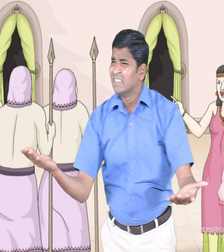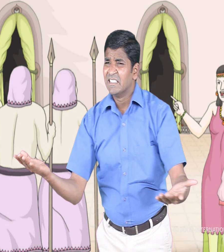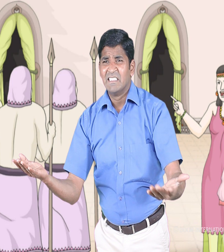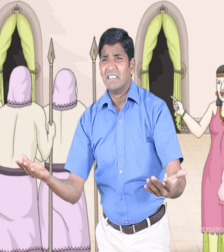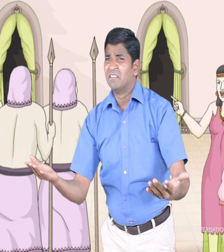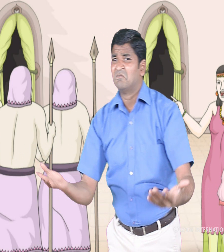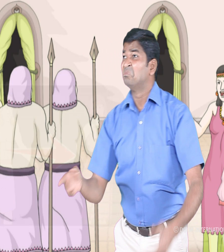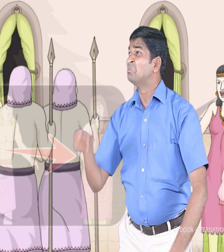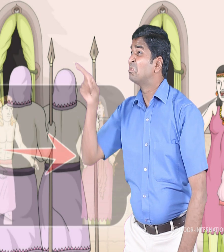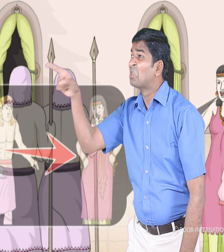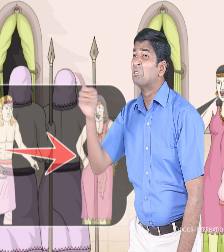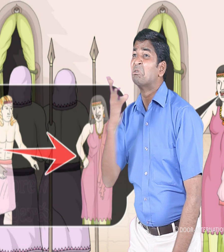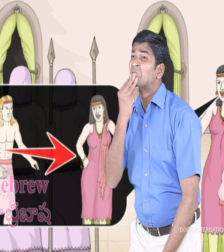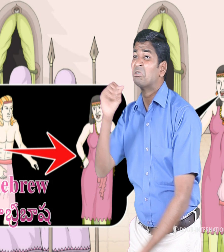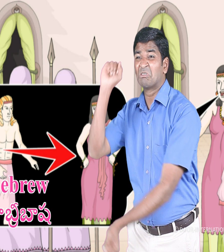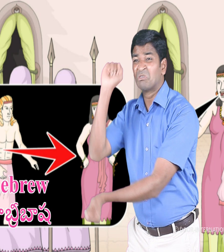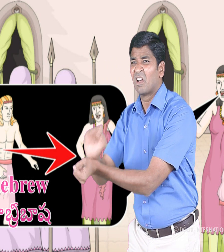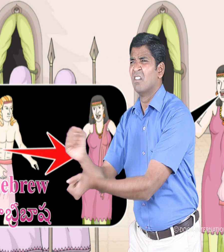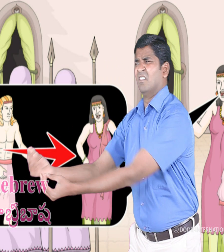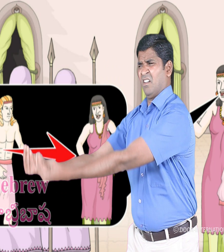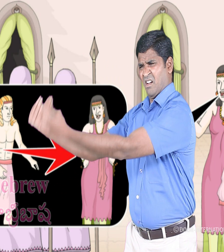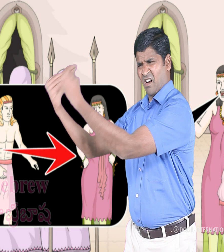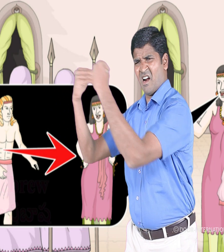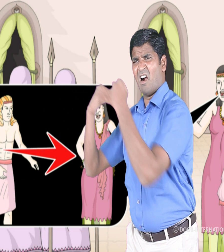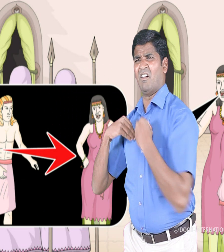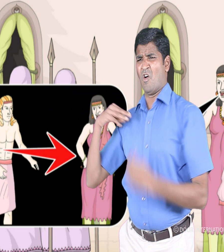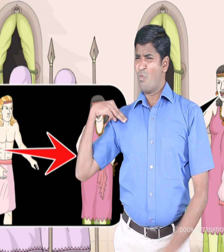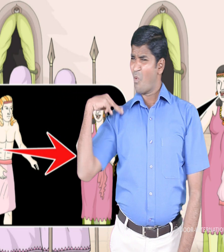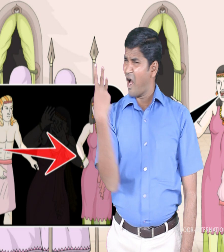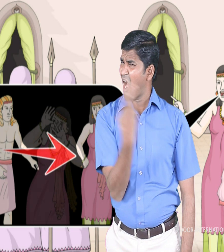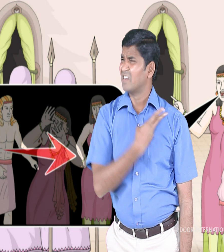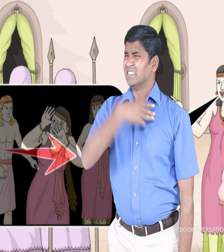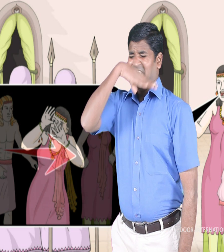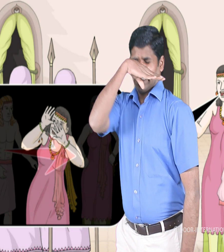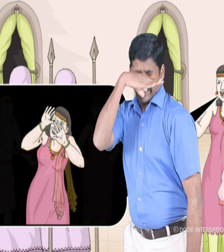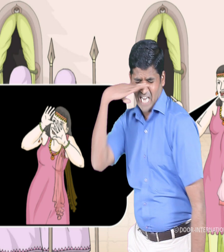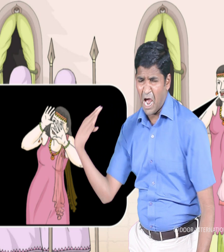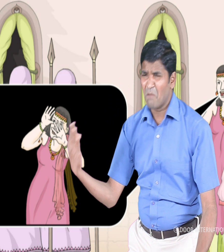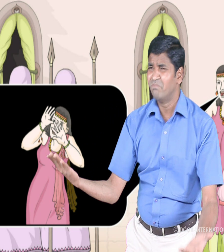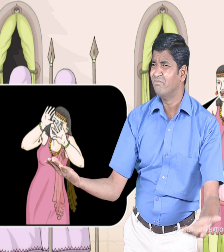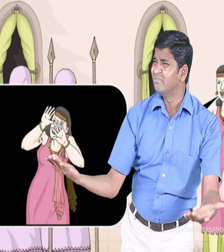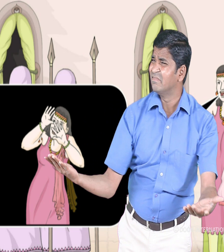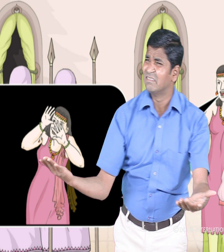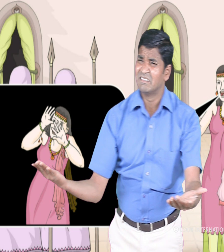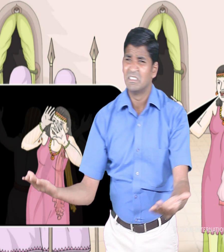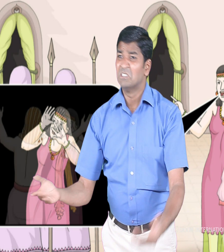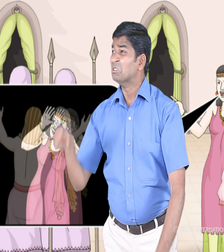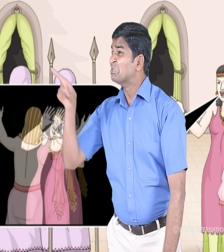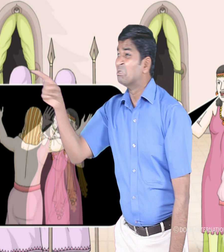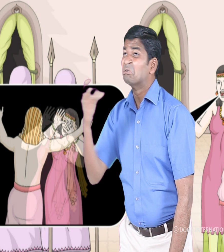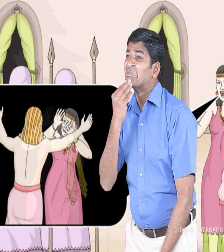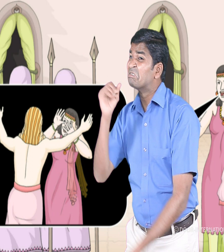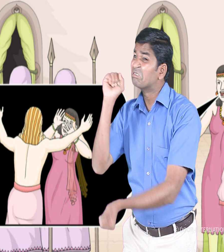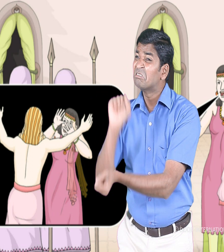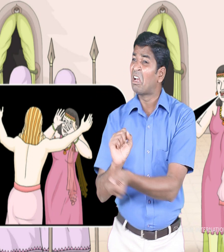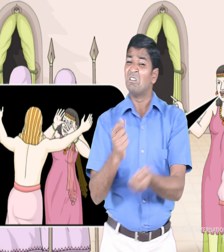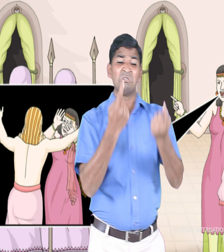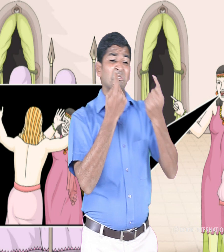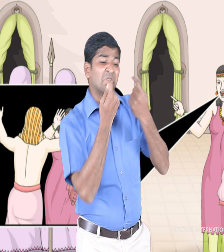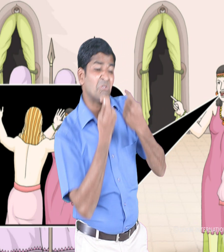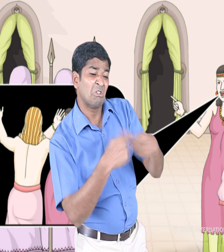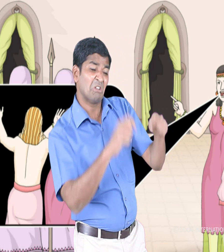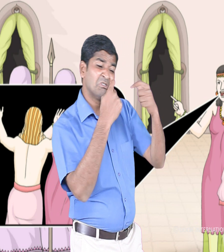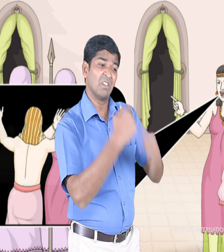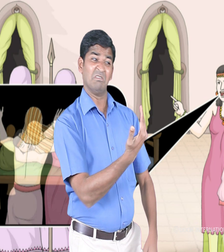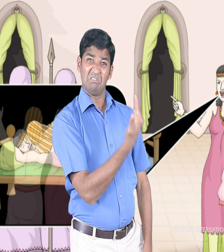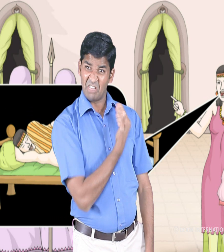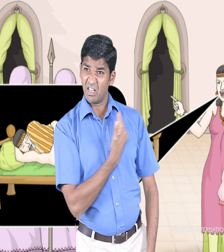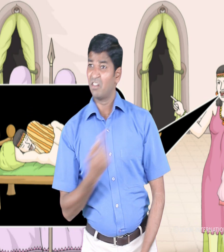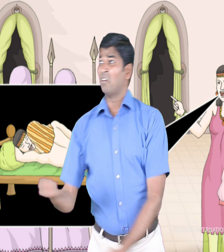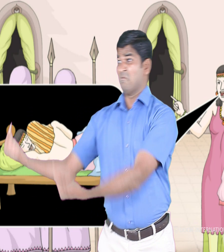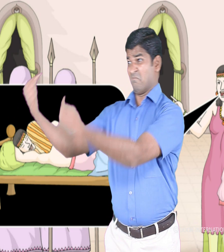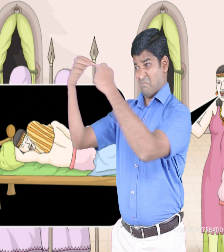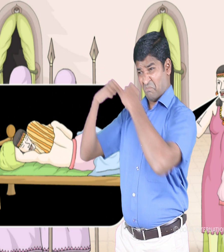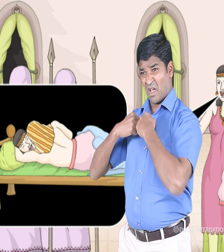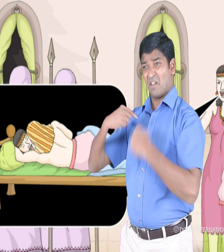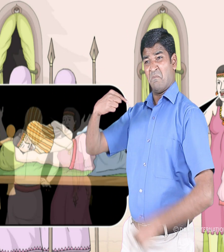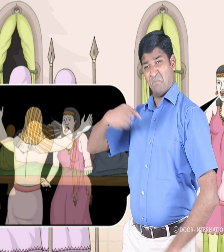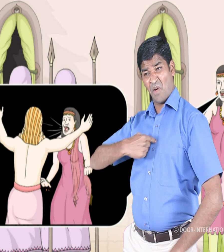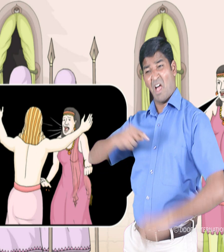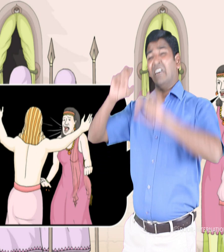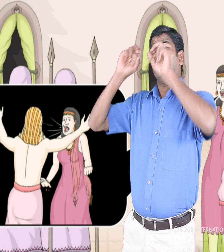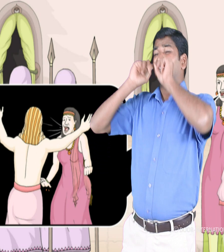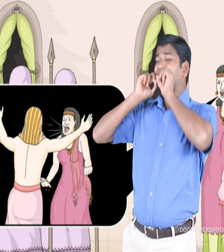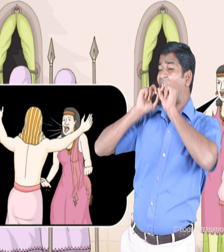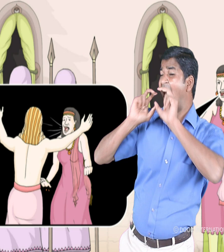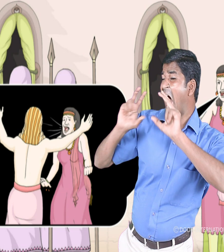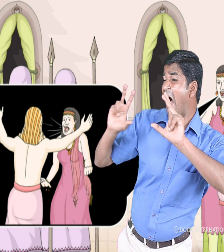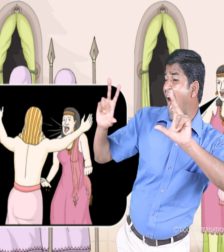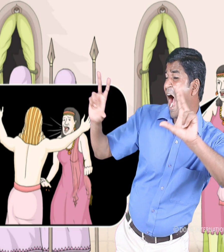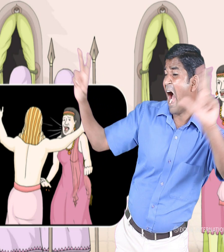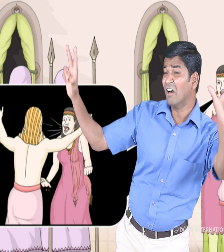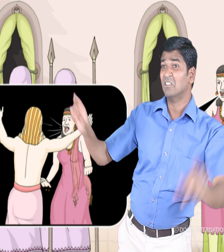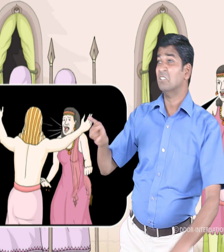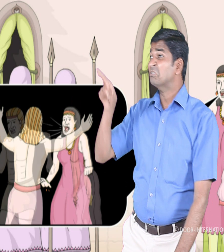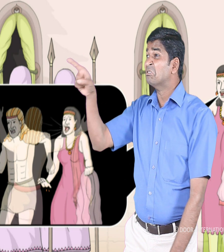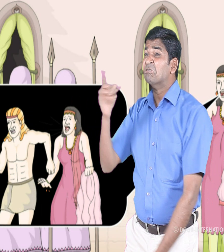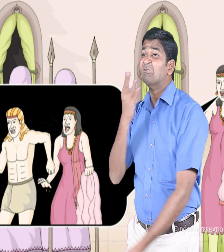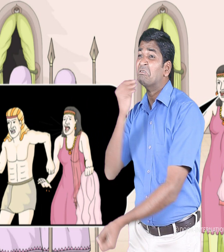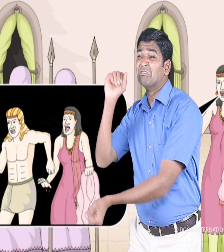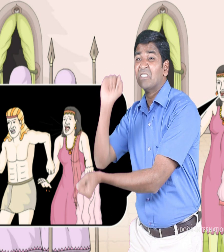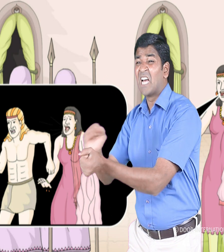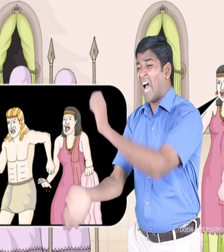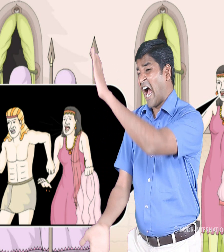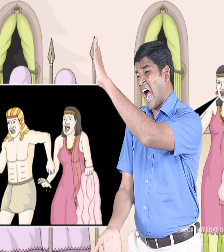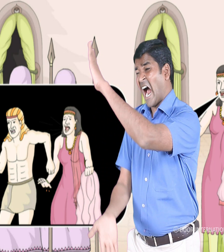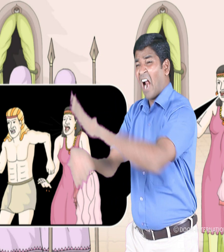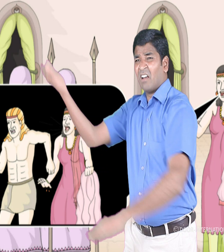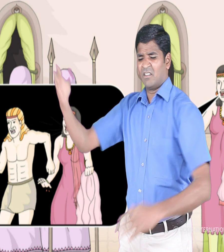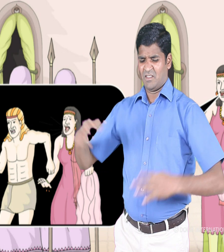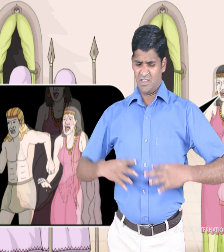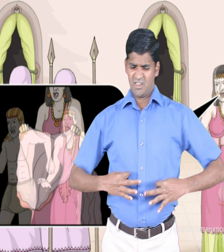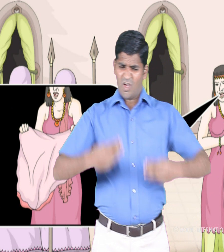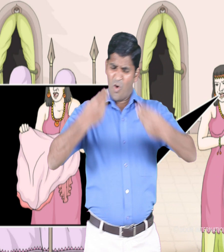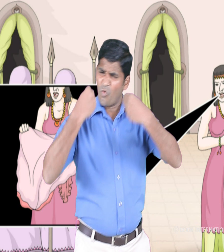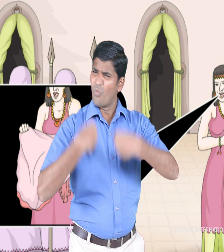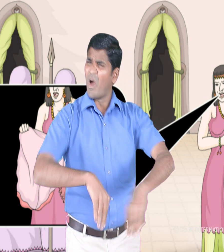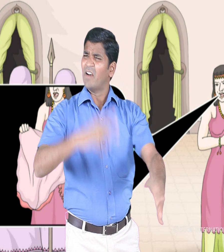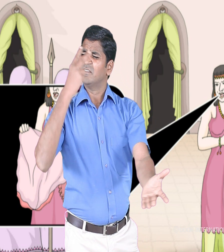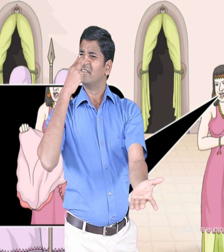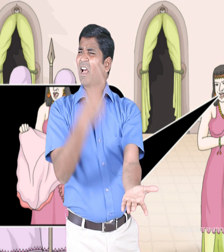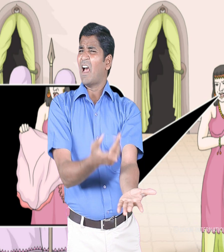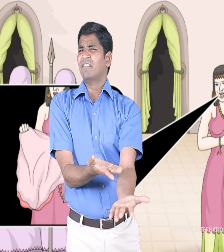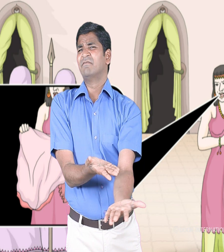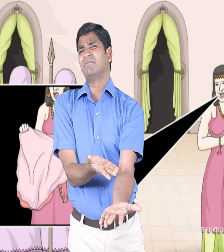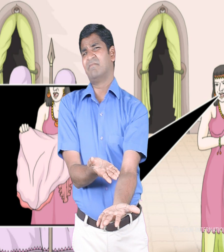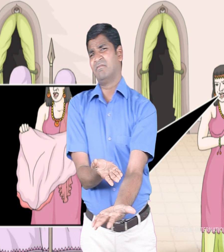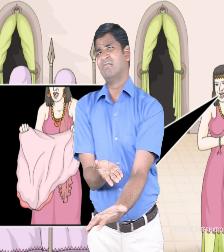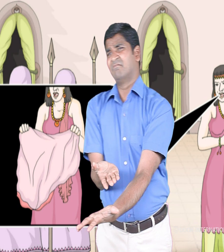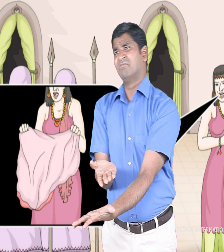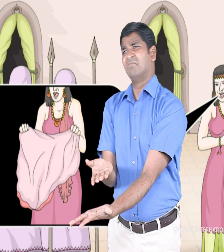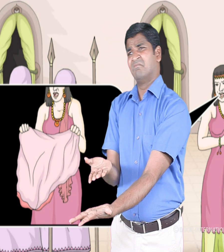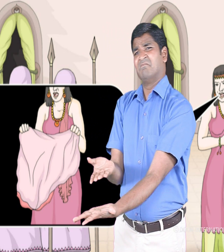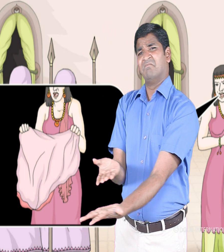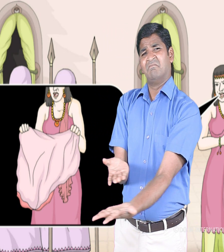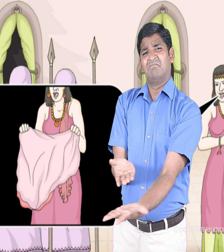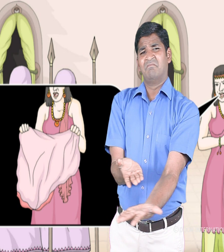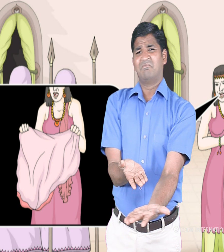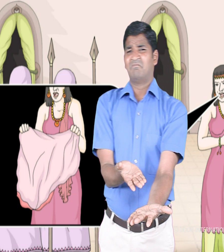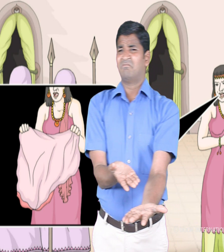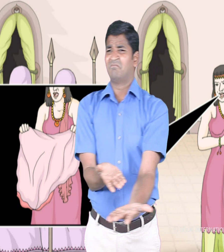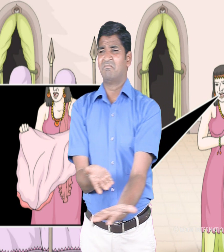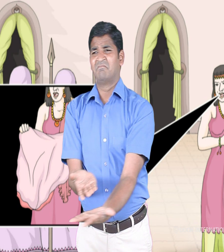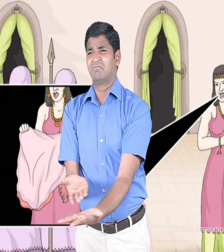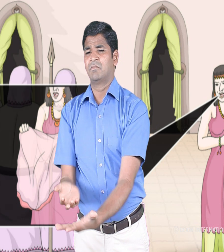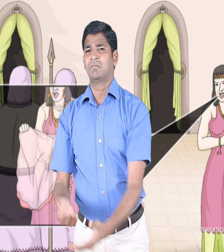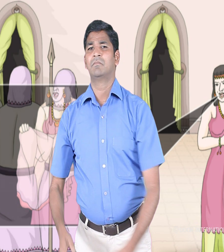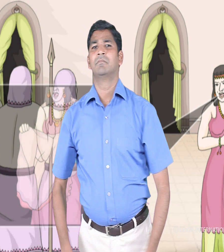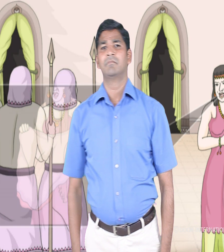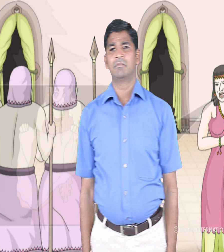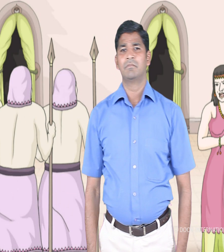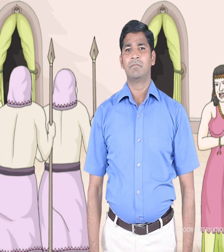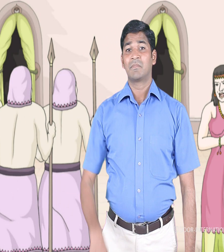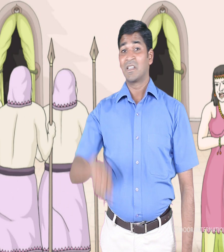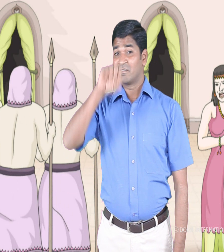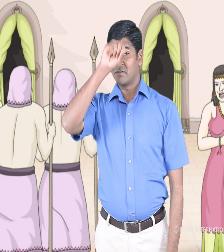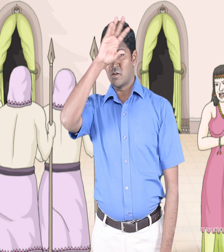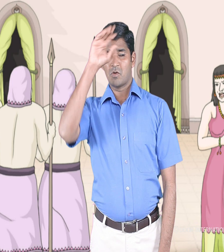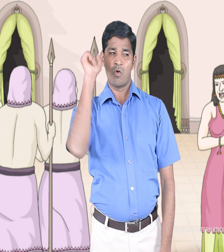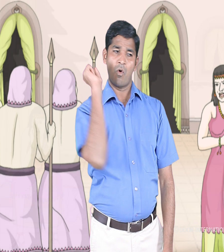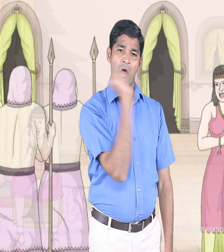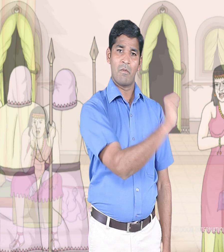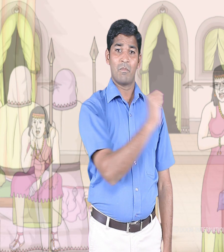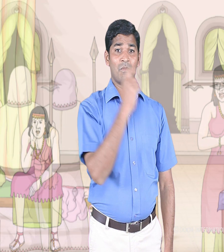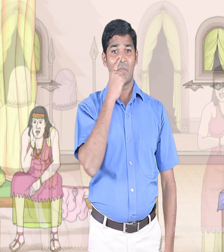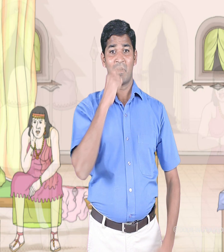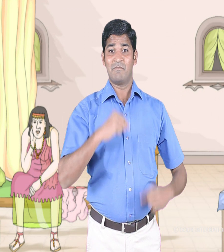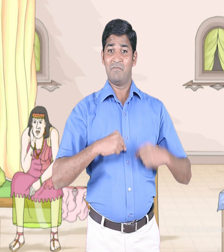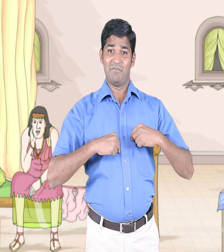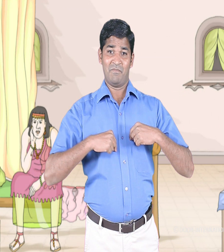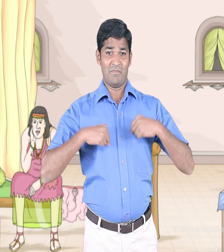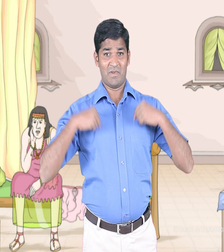“Look,” she said, “this Hebrew has been brought to us to make sport of us. He came to me so he could sleep with me, but I screamed as loud as I could. When he heard me scream for help, he left his cloak beside me and ran out of the house.”